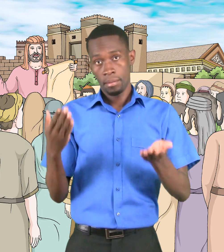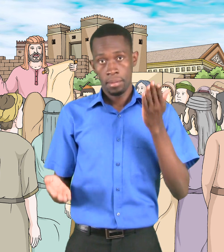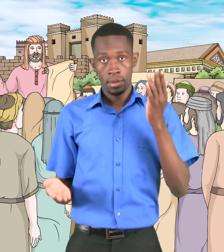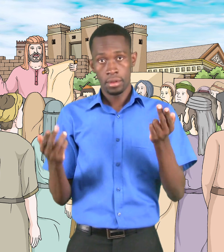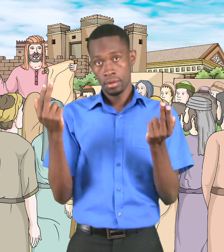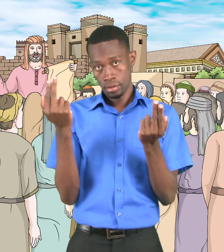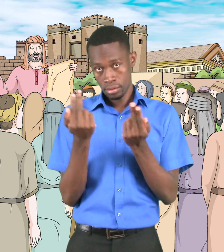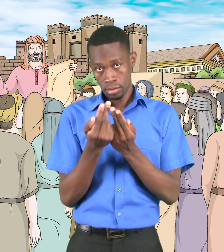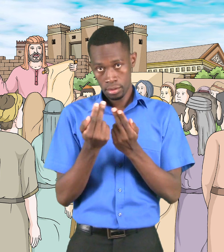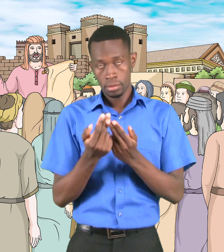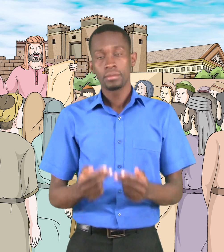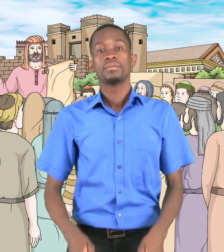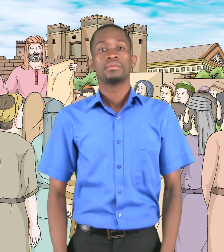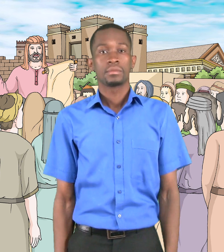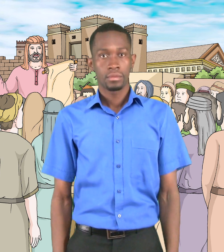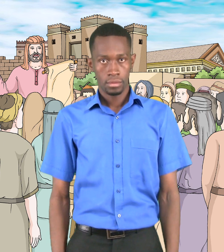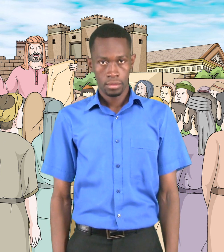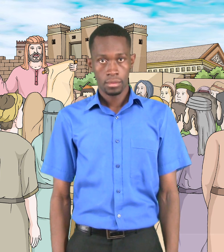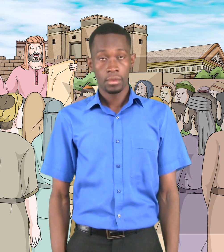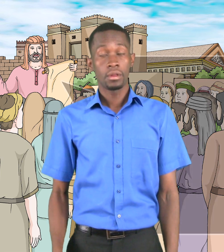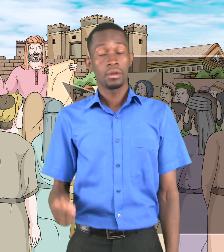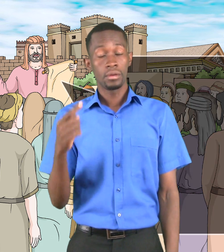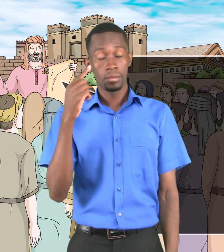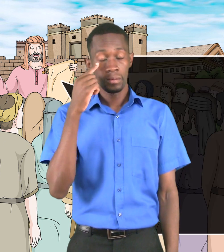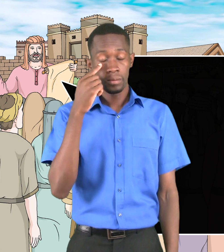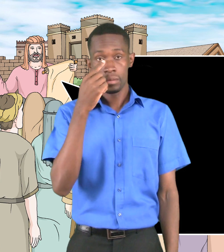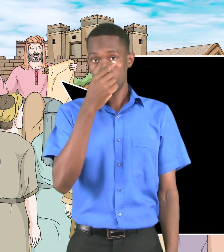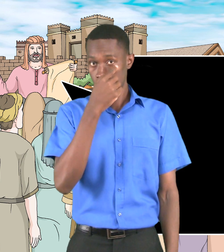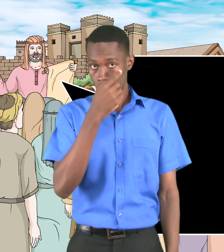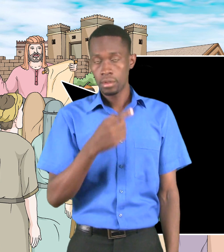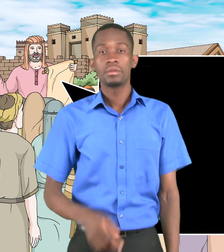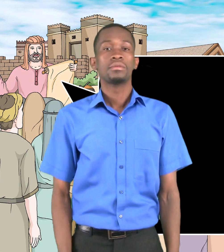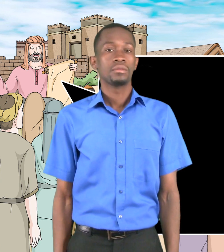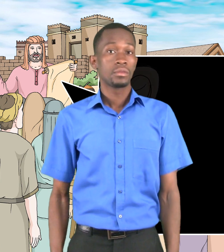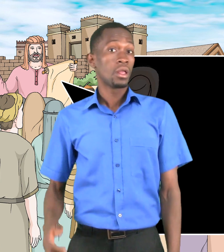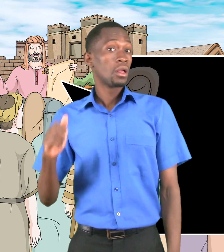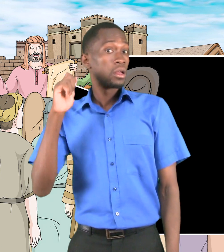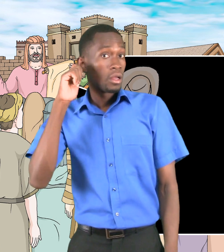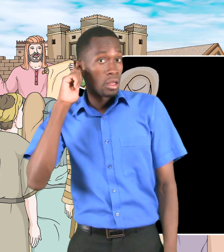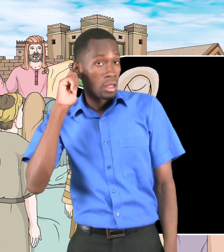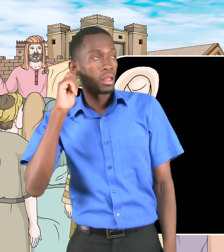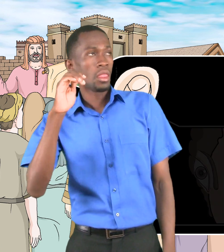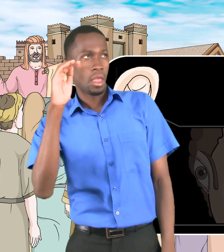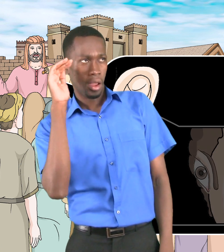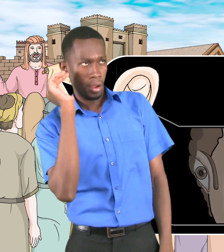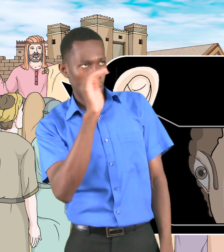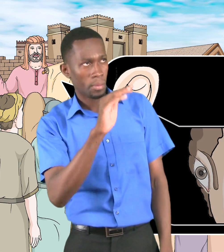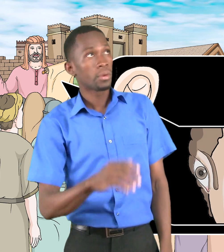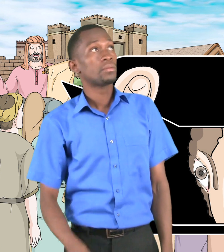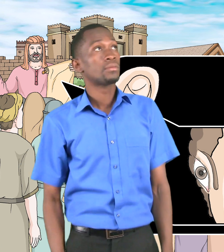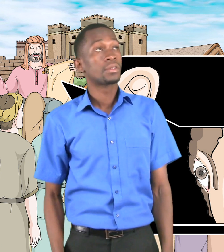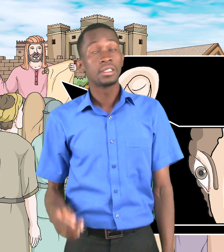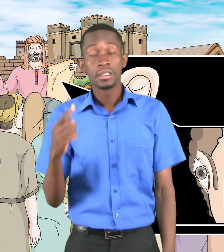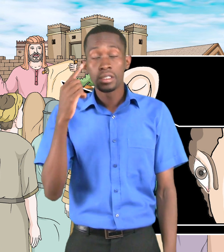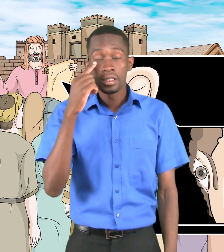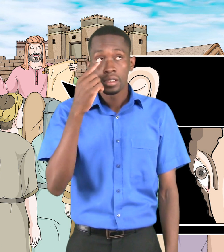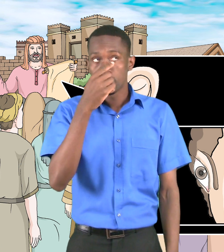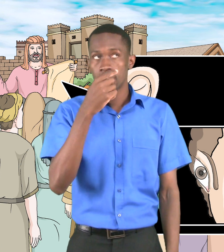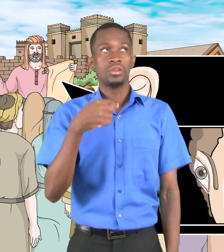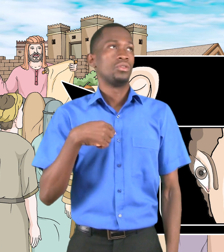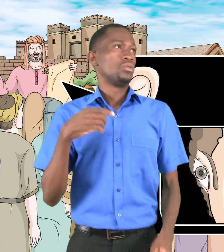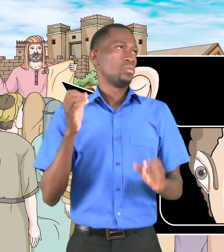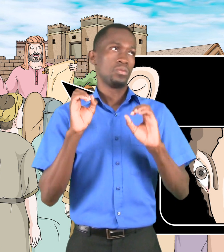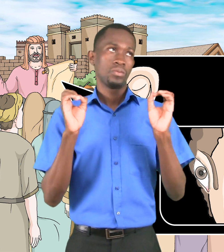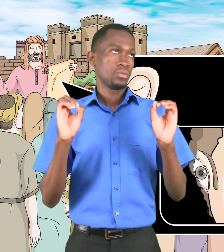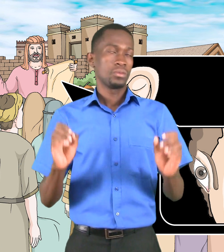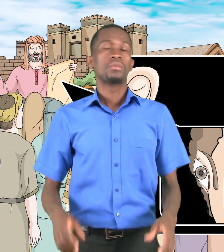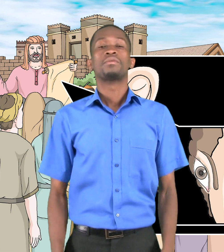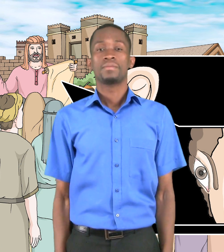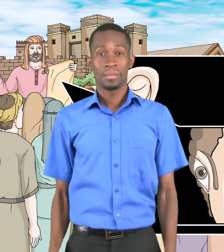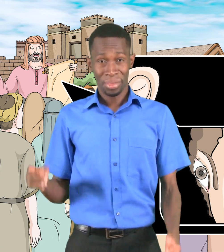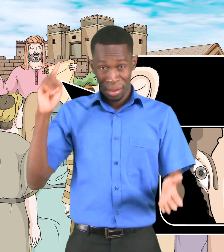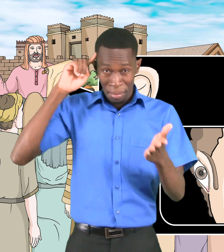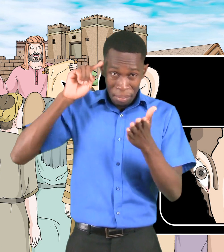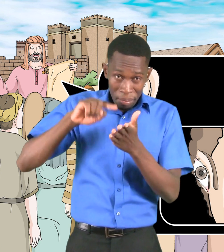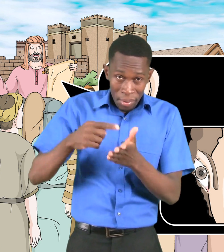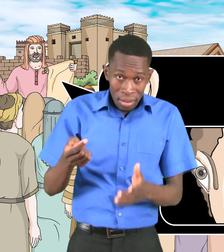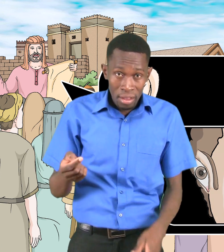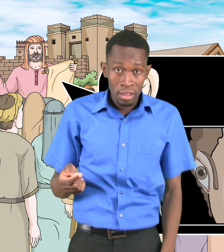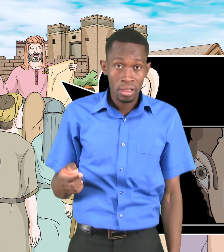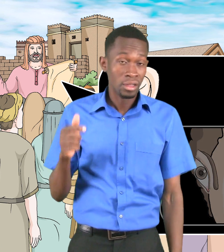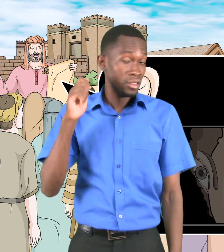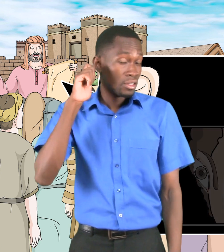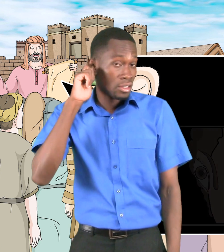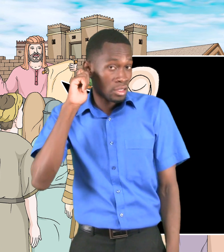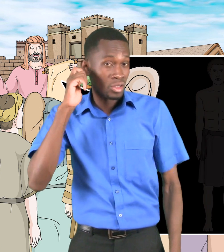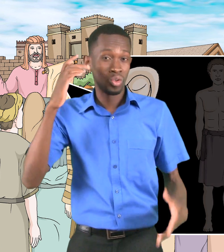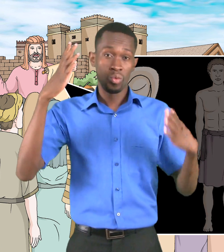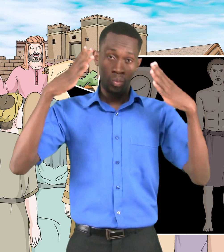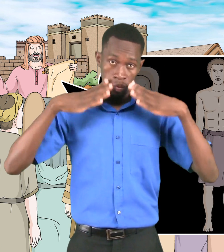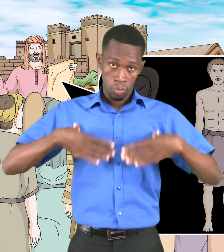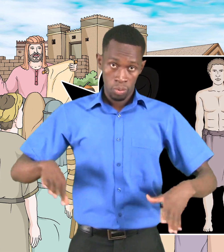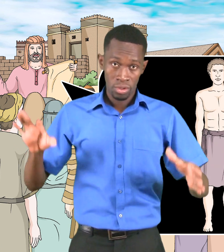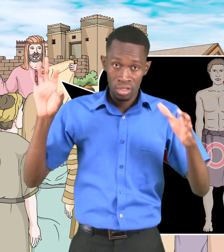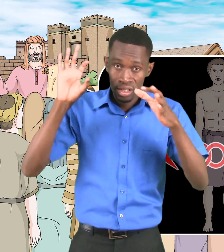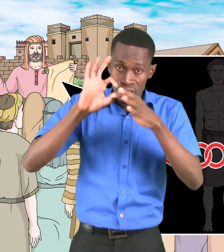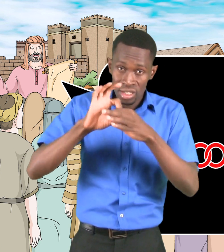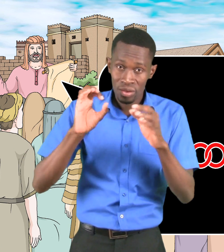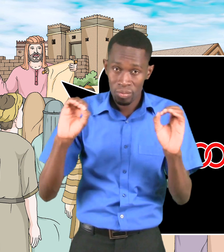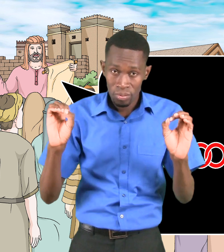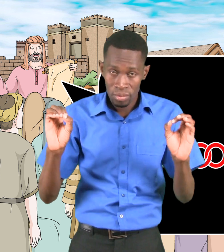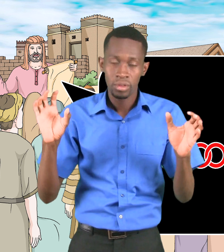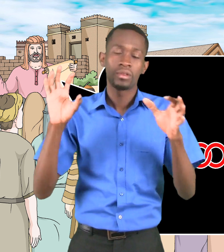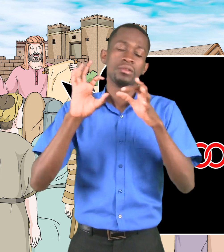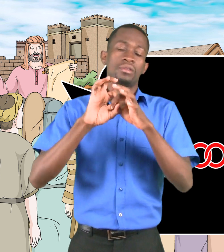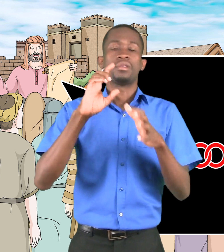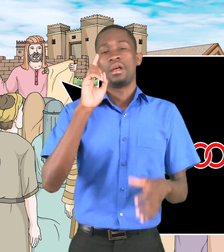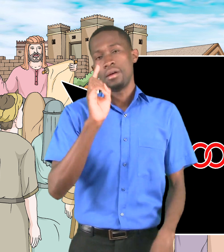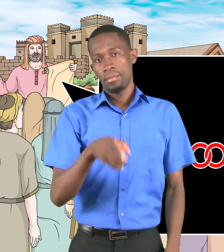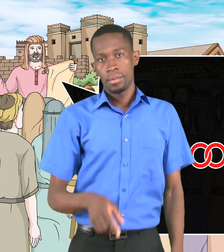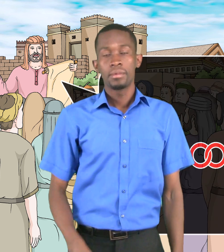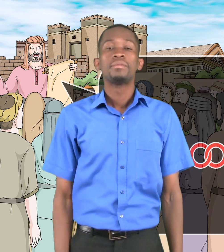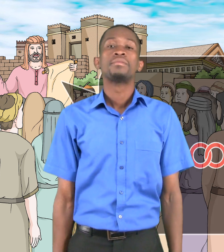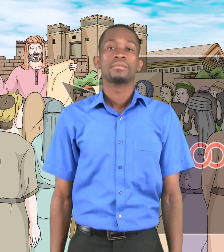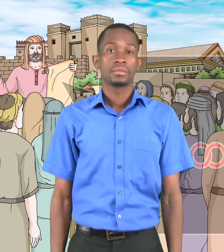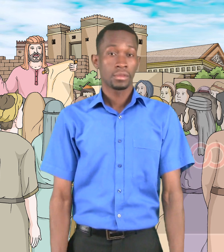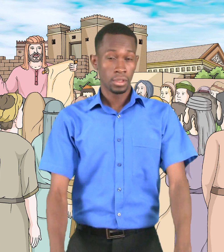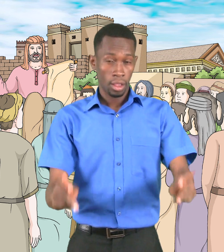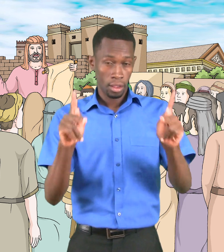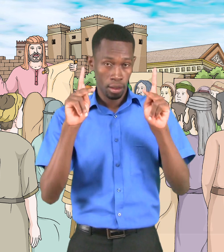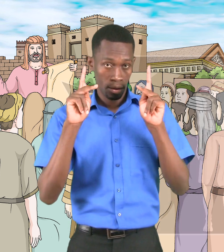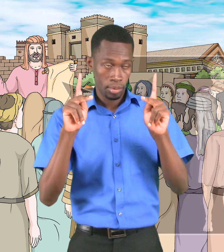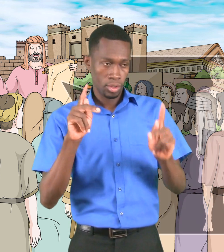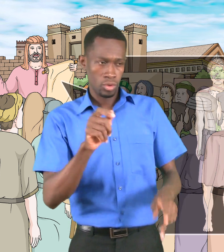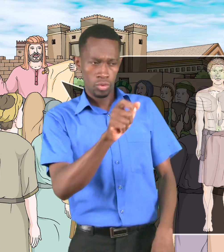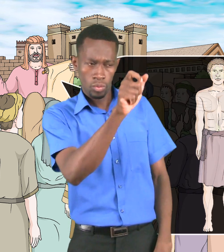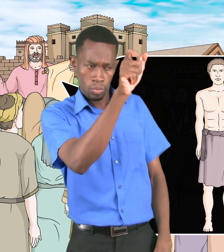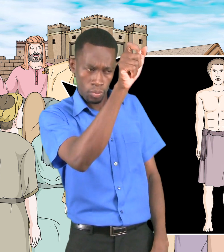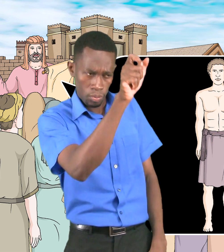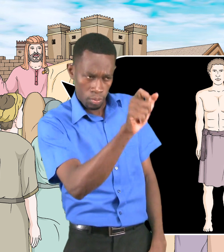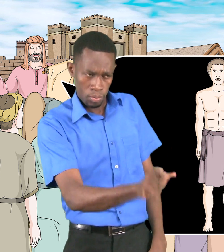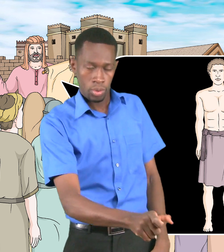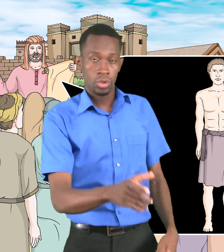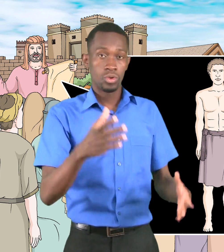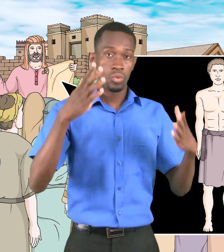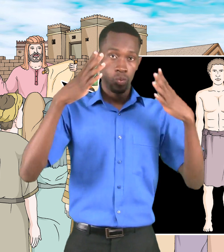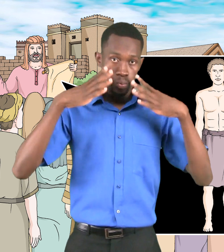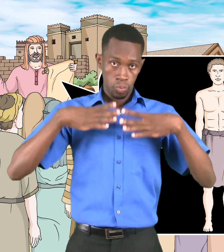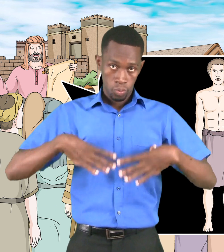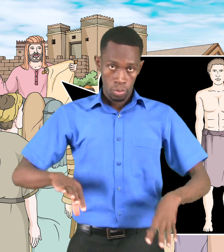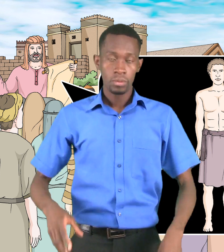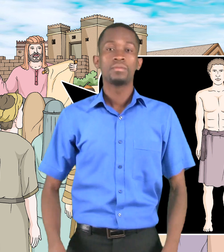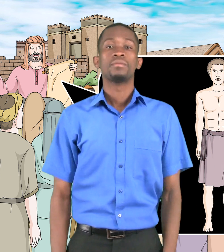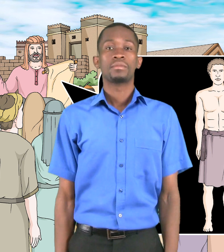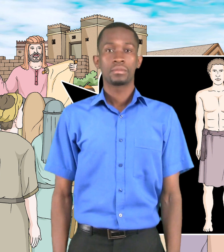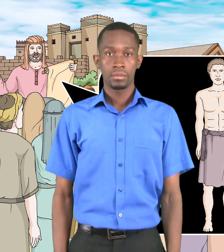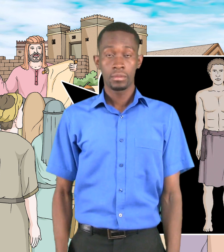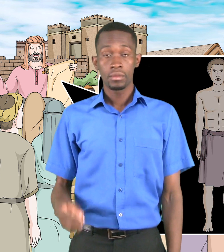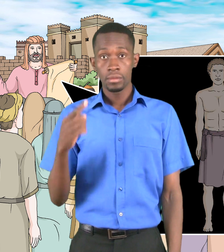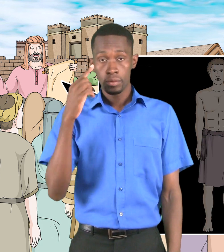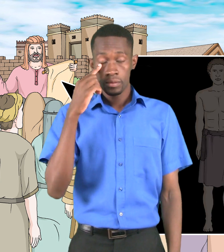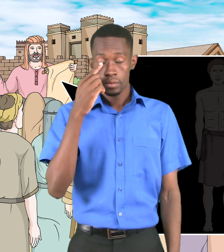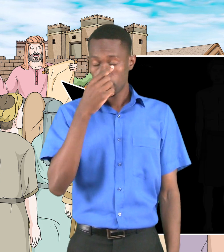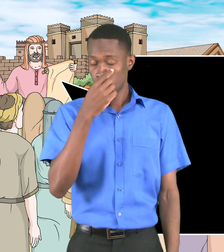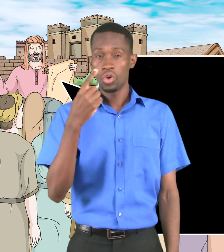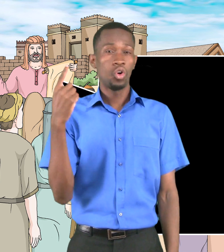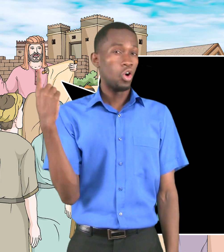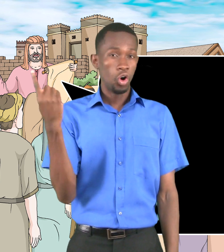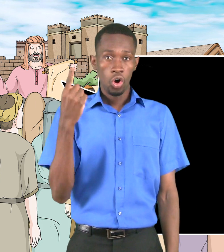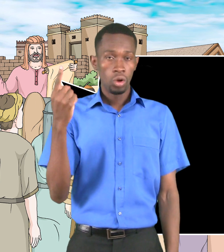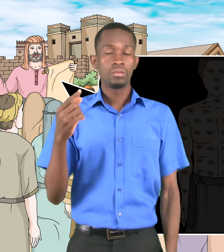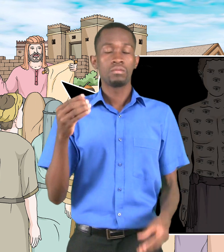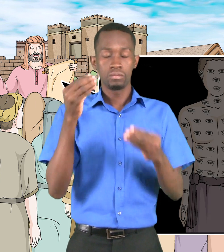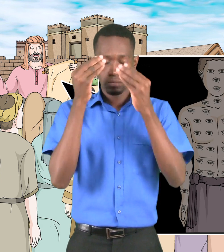And if the ear should say, “Because I am not an eye, I do not belong to the body,” that would not make it any less a part of the body.